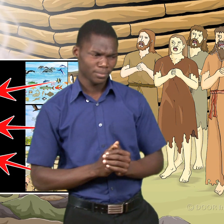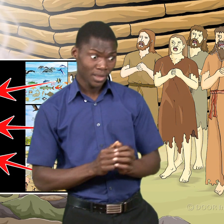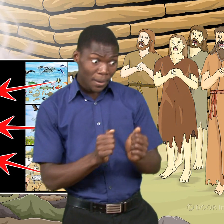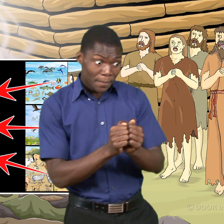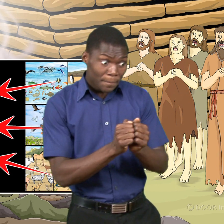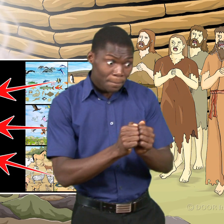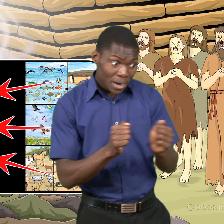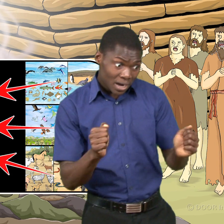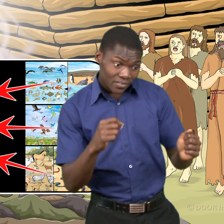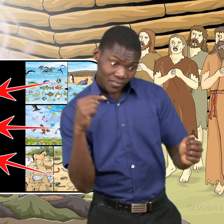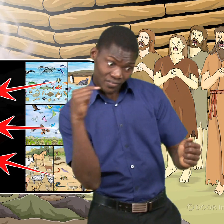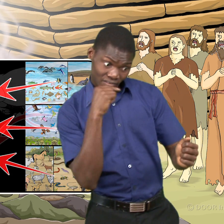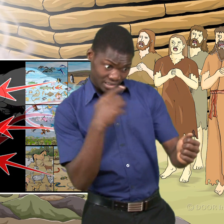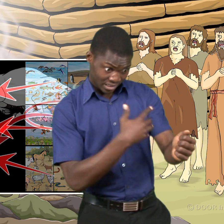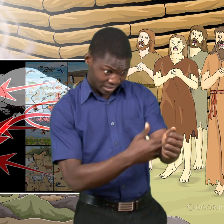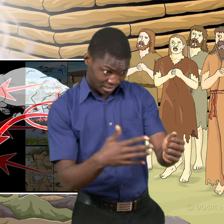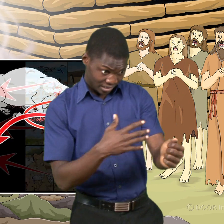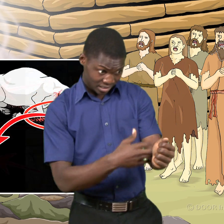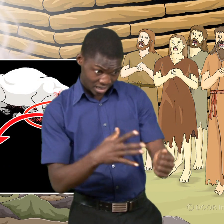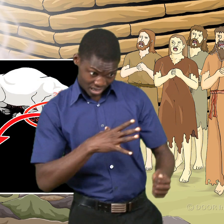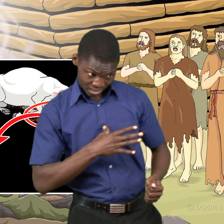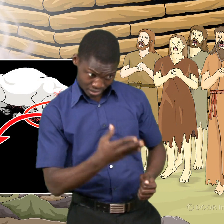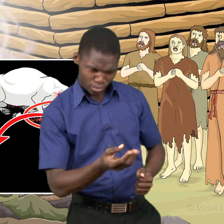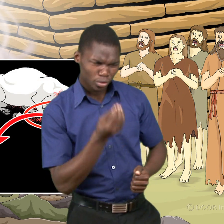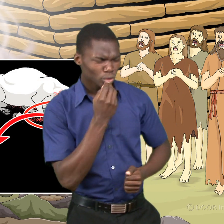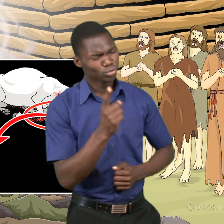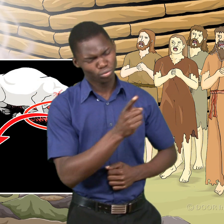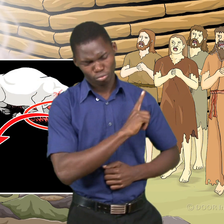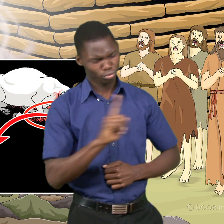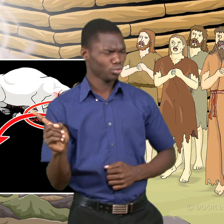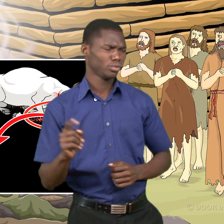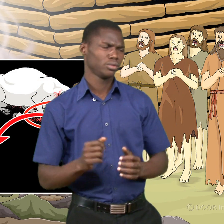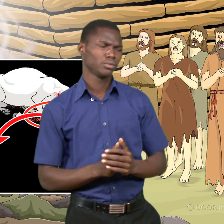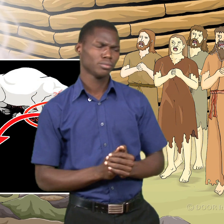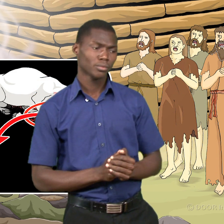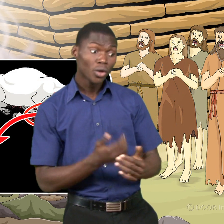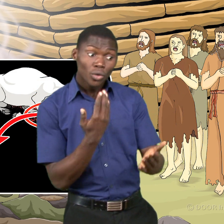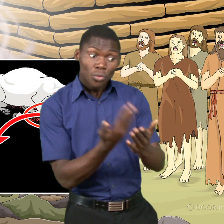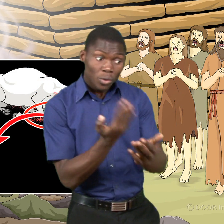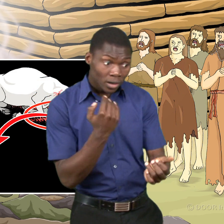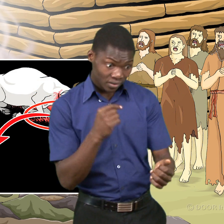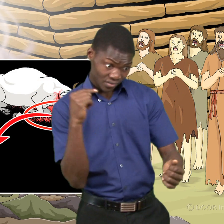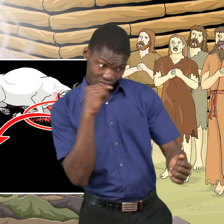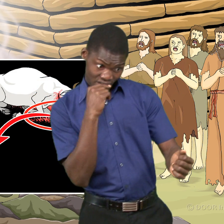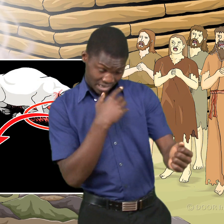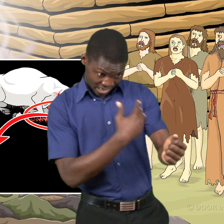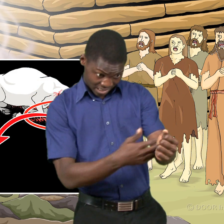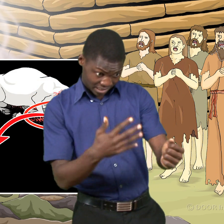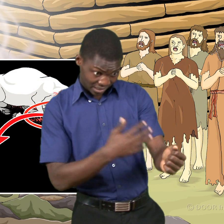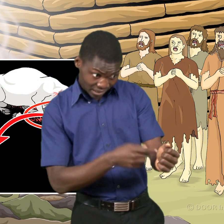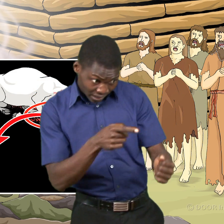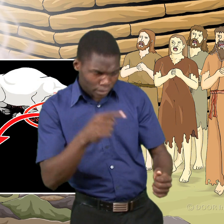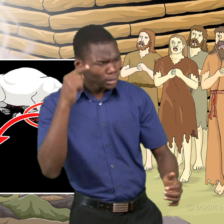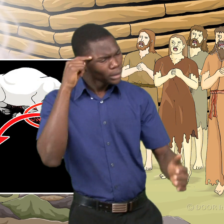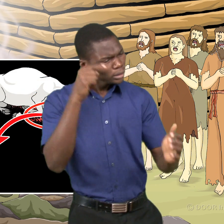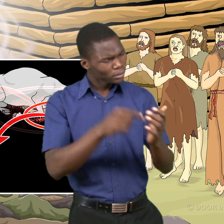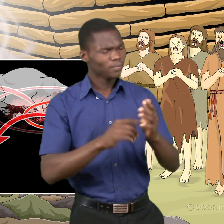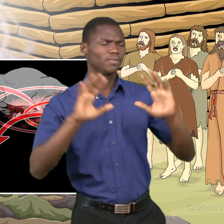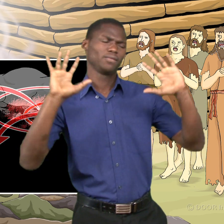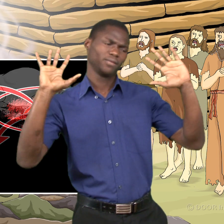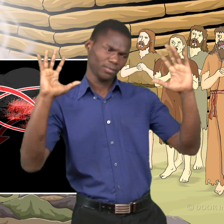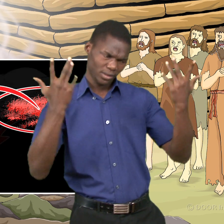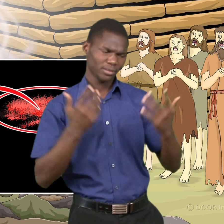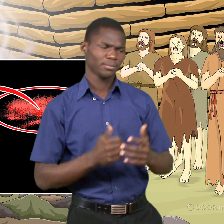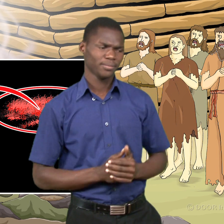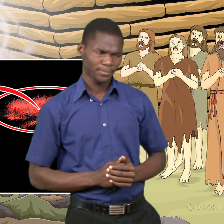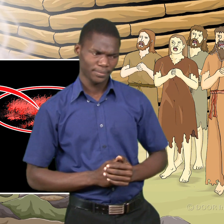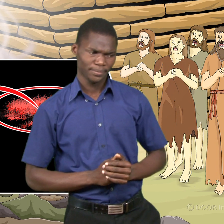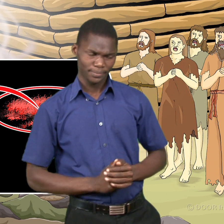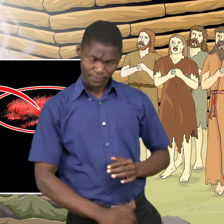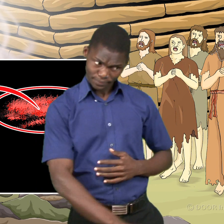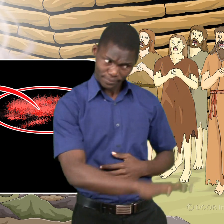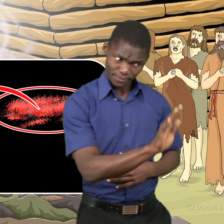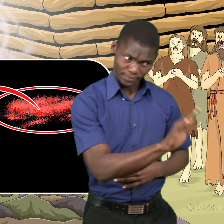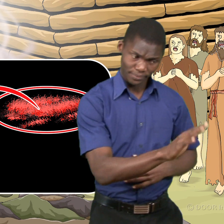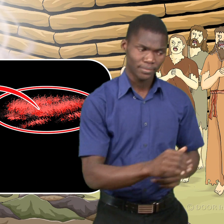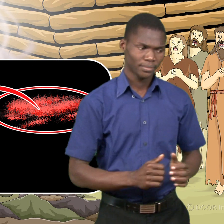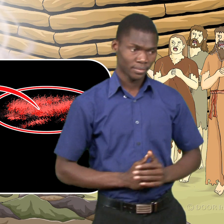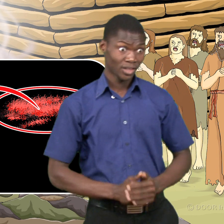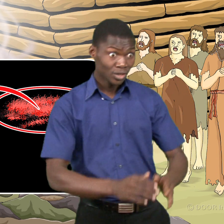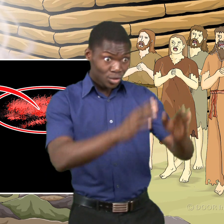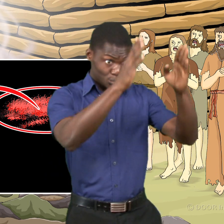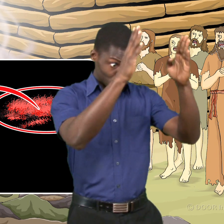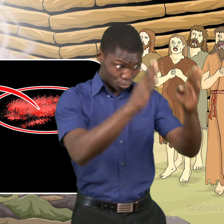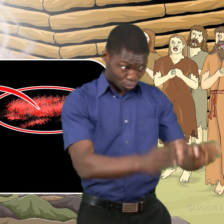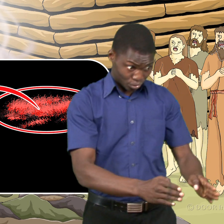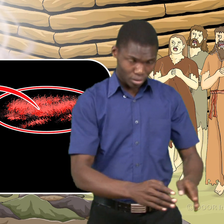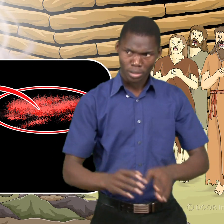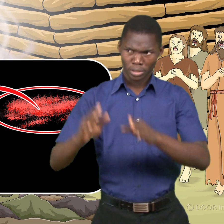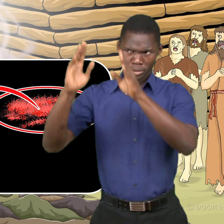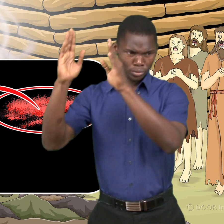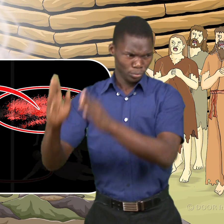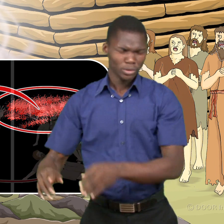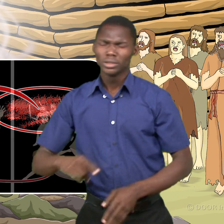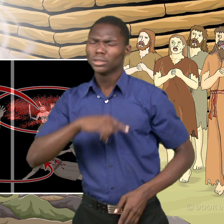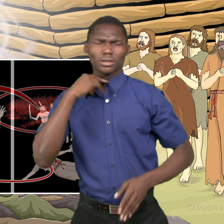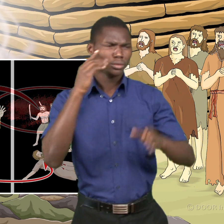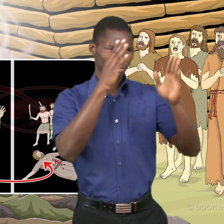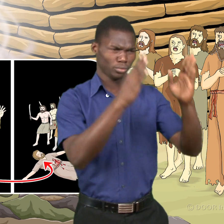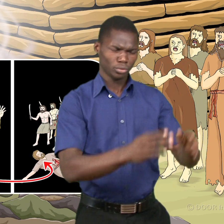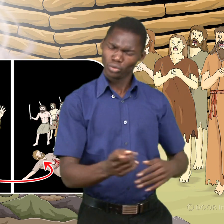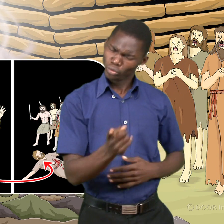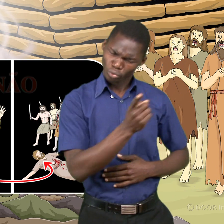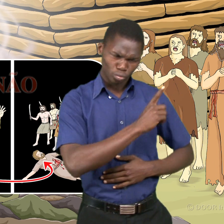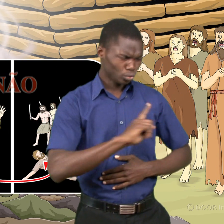But you must not eat meat with its lifeblood still in it. And surely I will require the life of any man or beast by whose hand your lifeblood is shed.